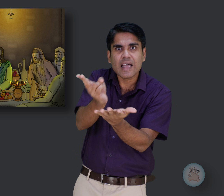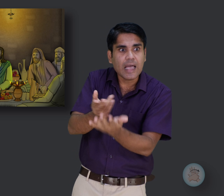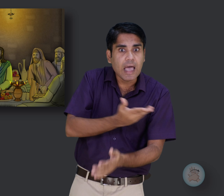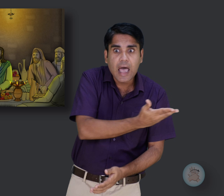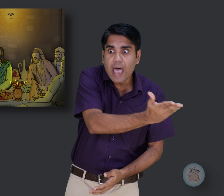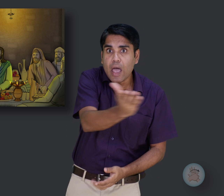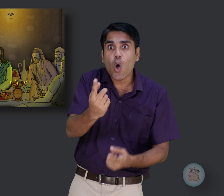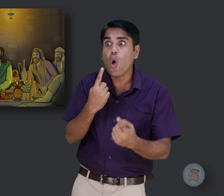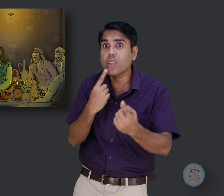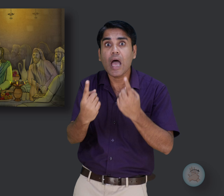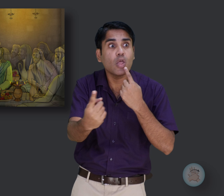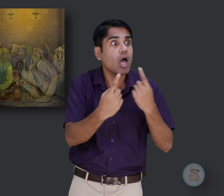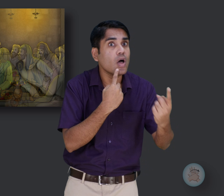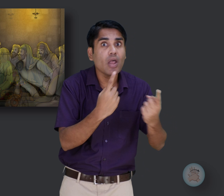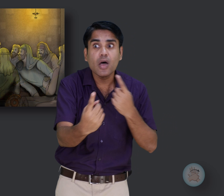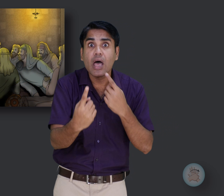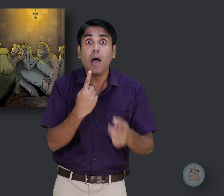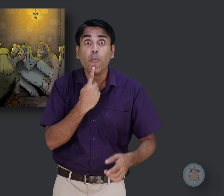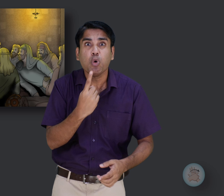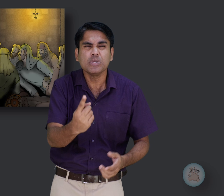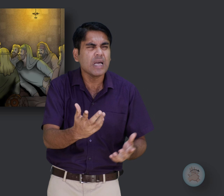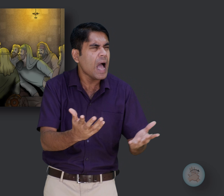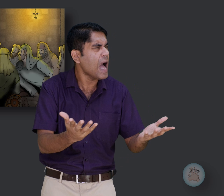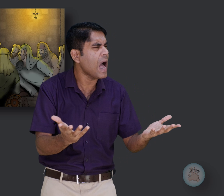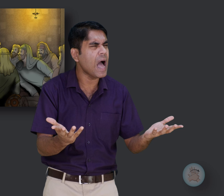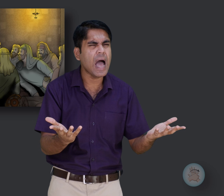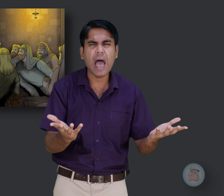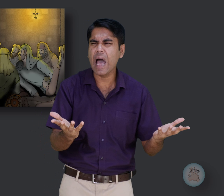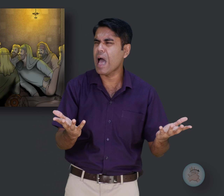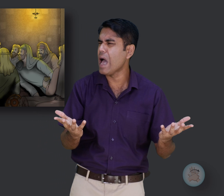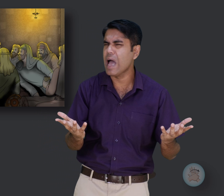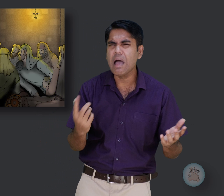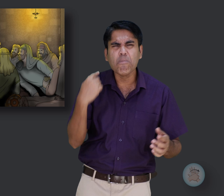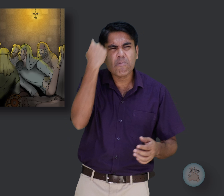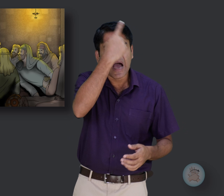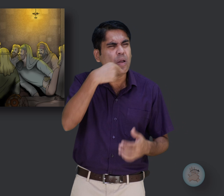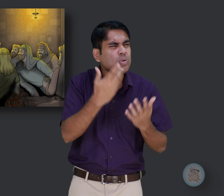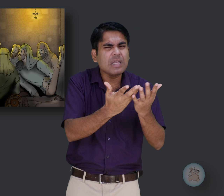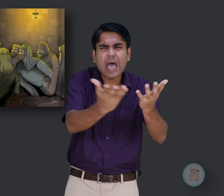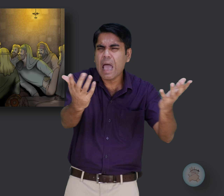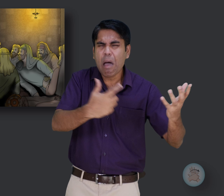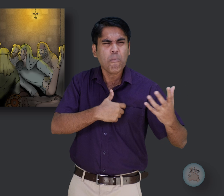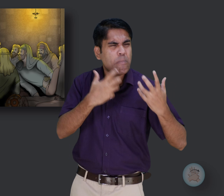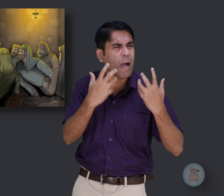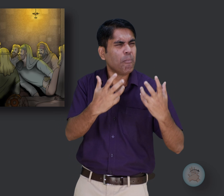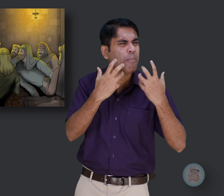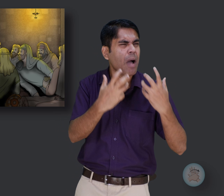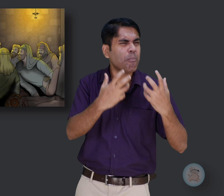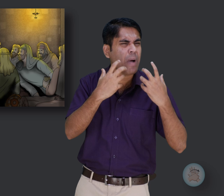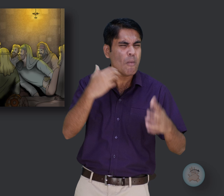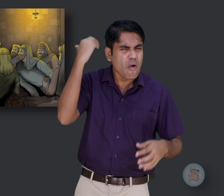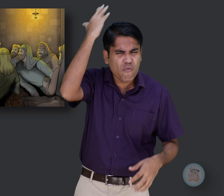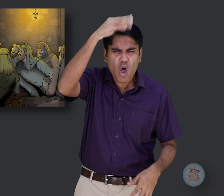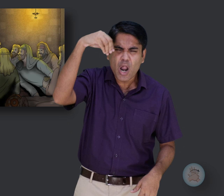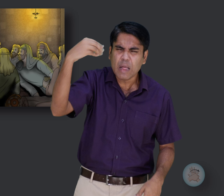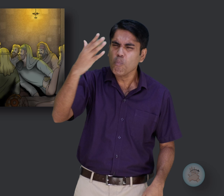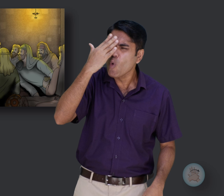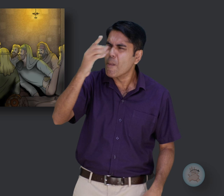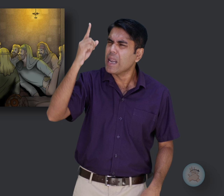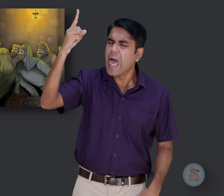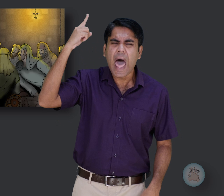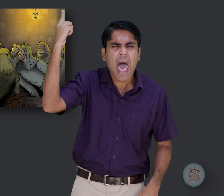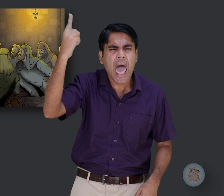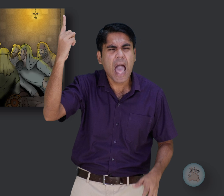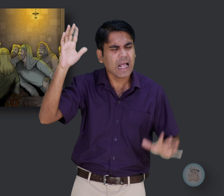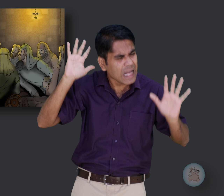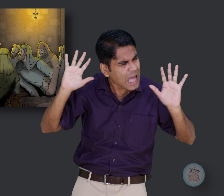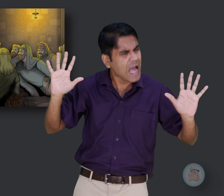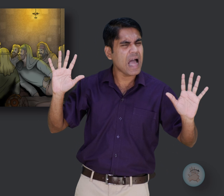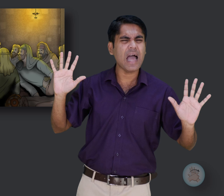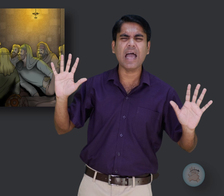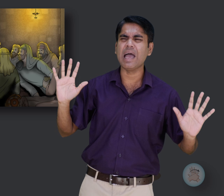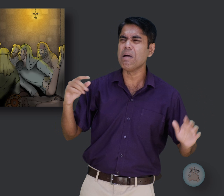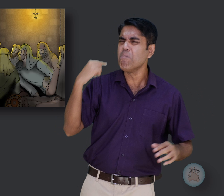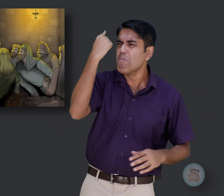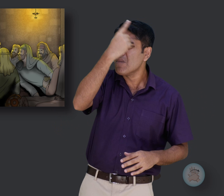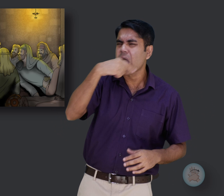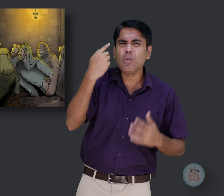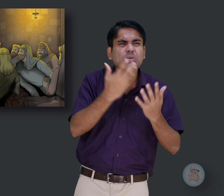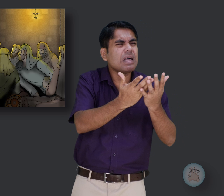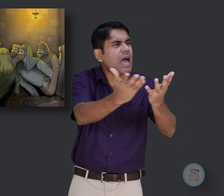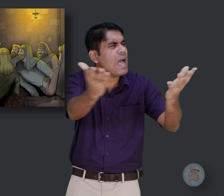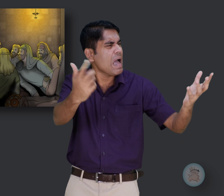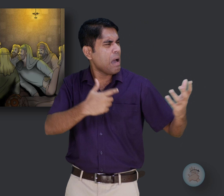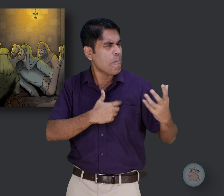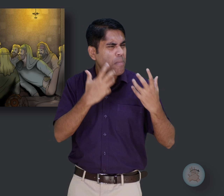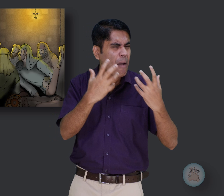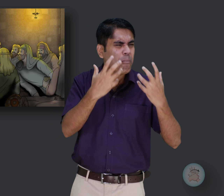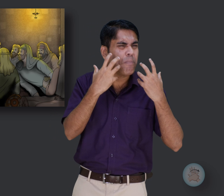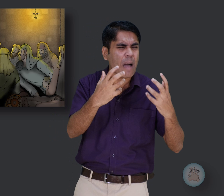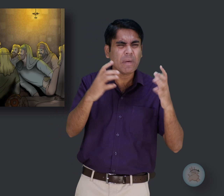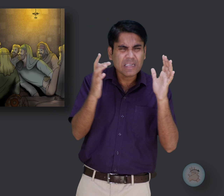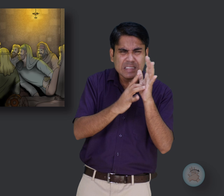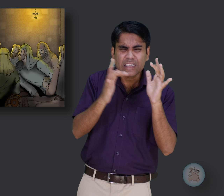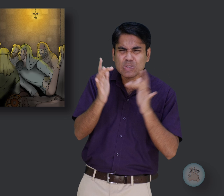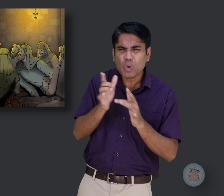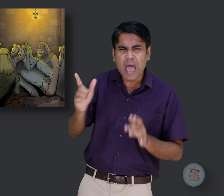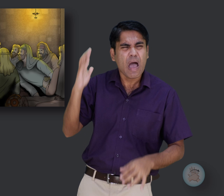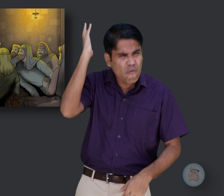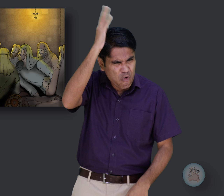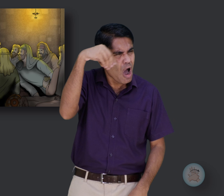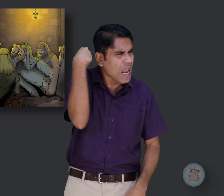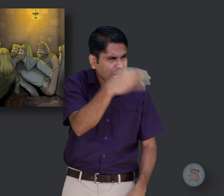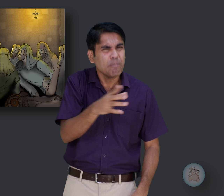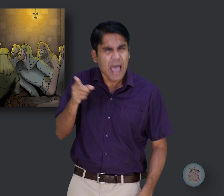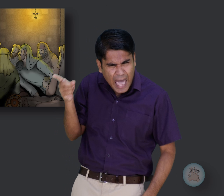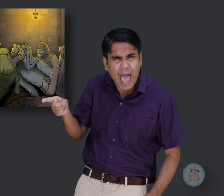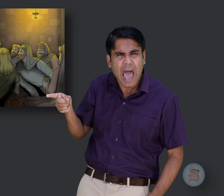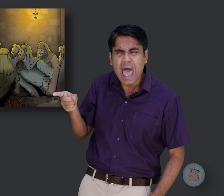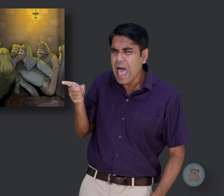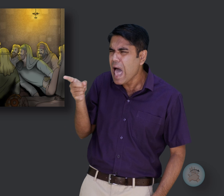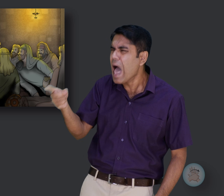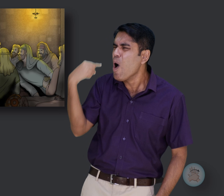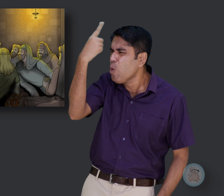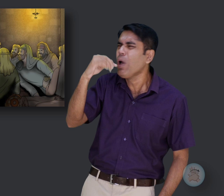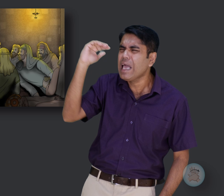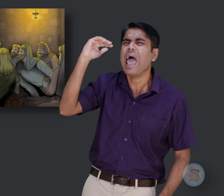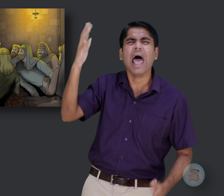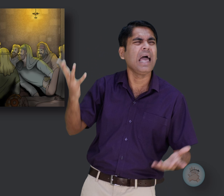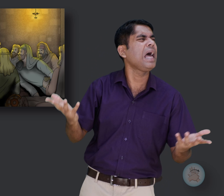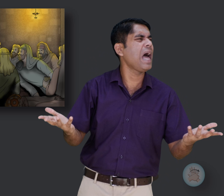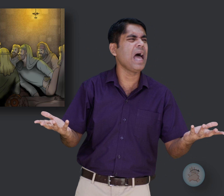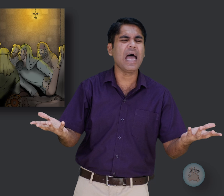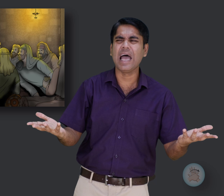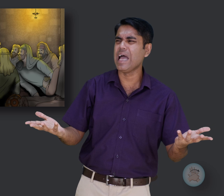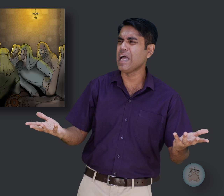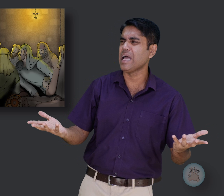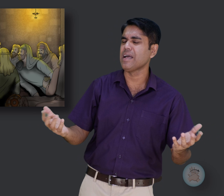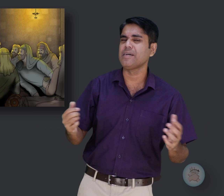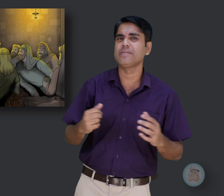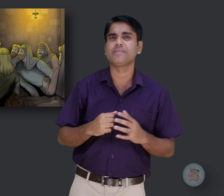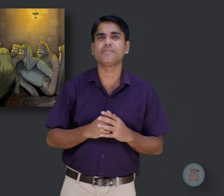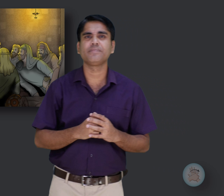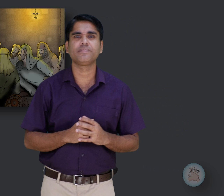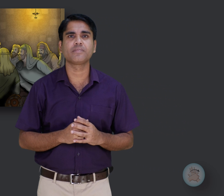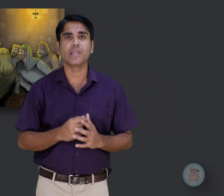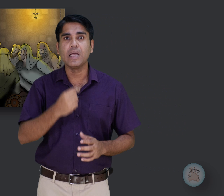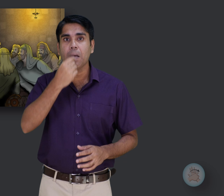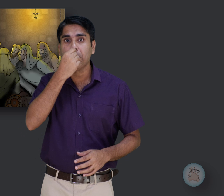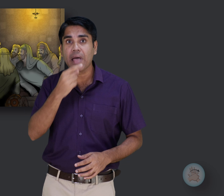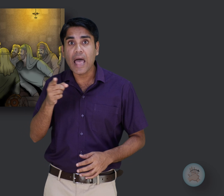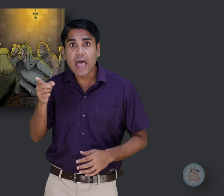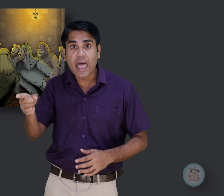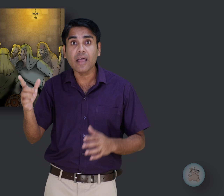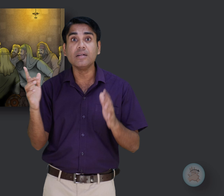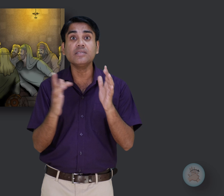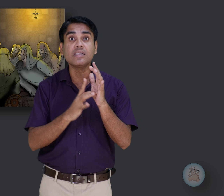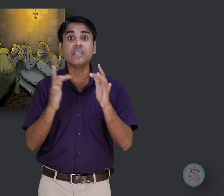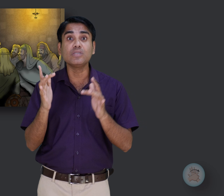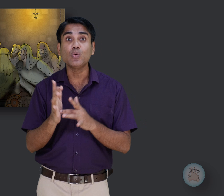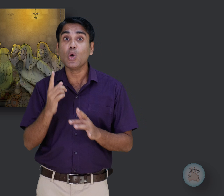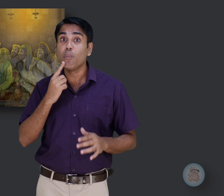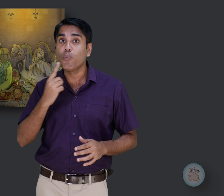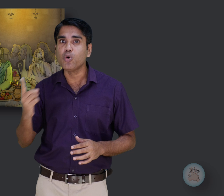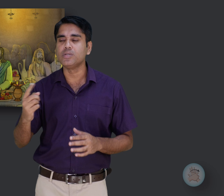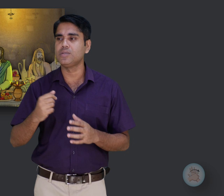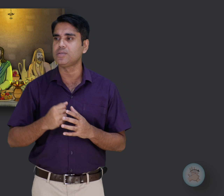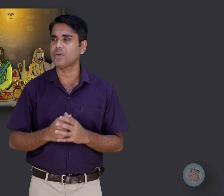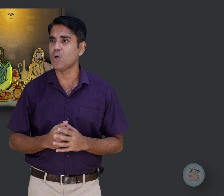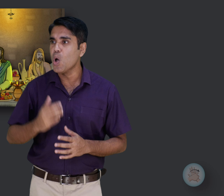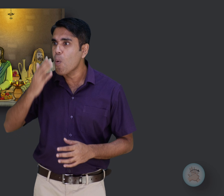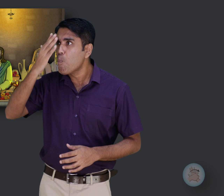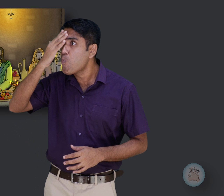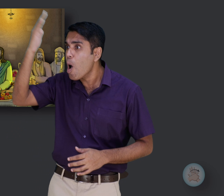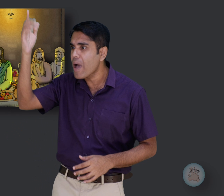But those at the table began to say to themselves, “Who is this who even forgives sins?”